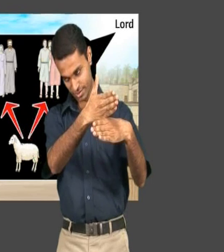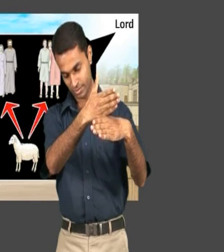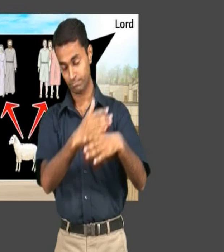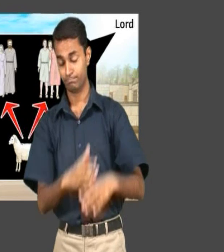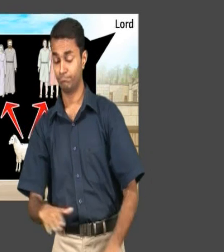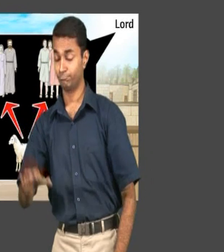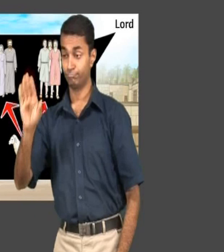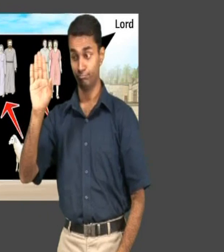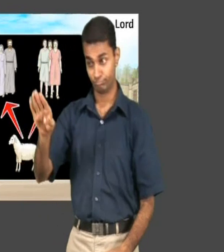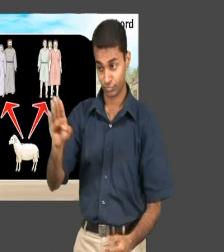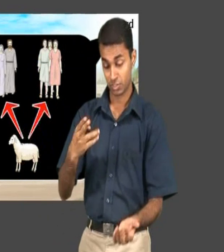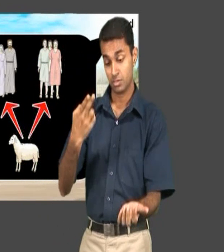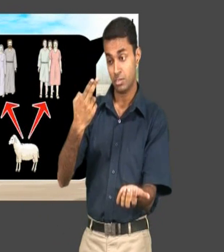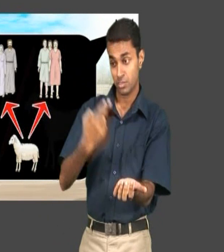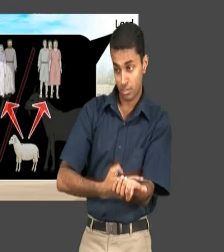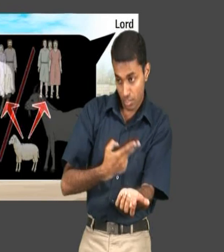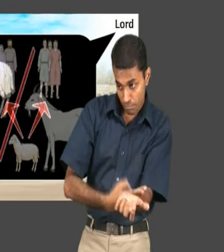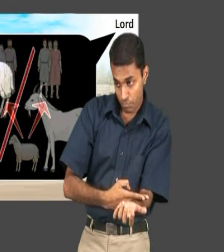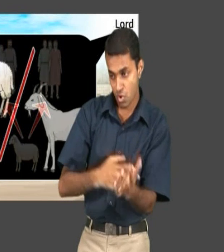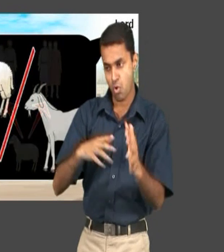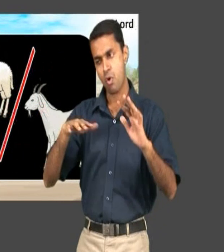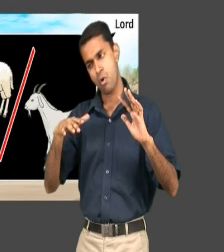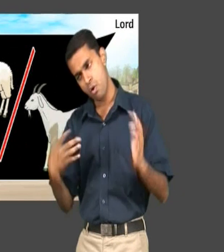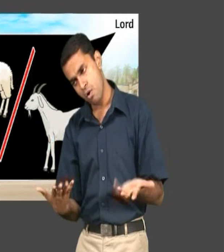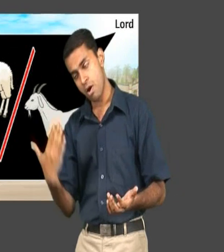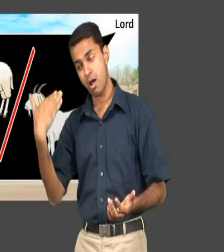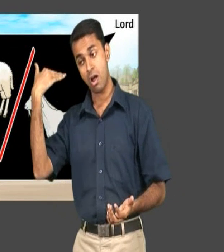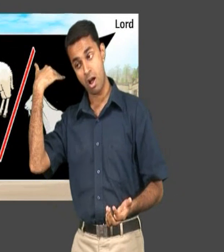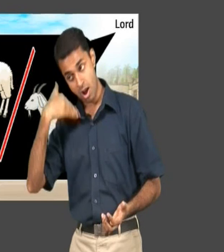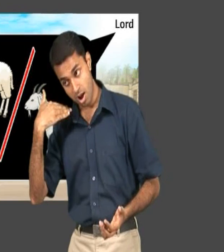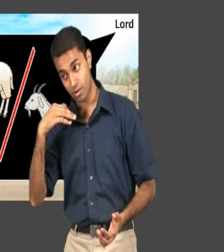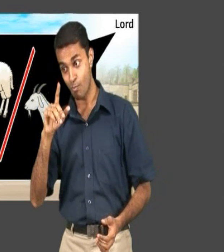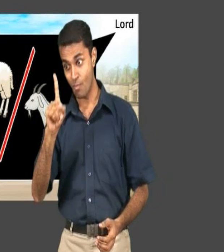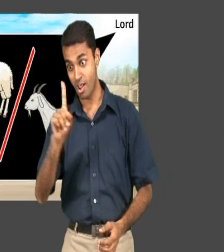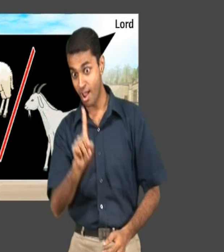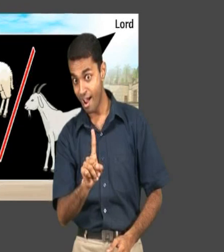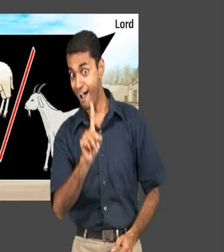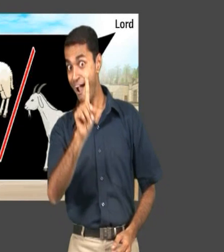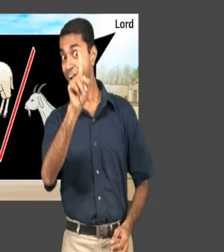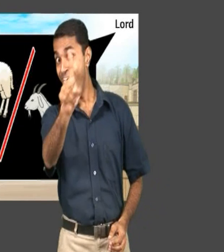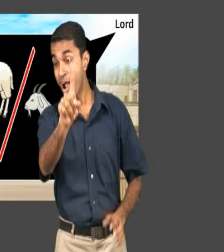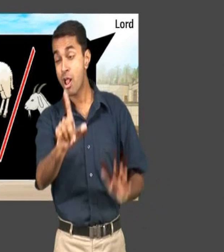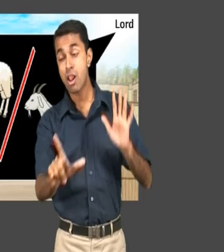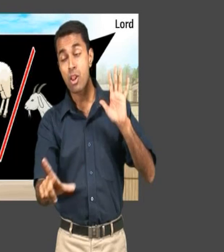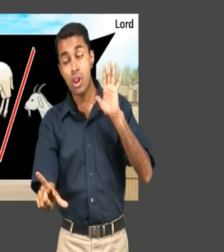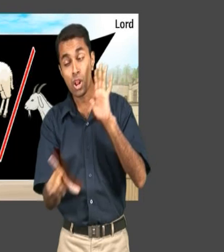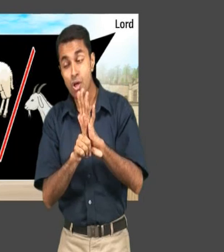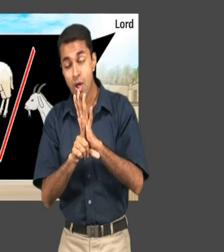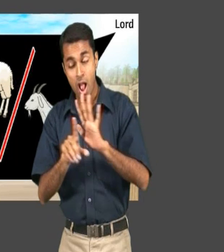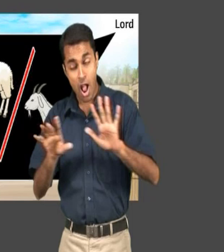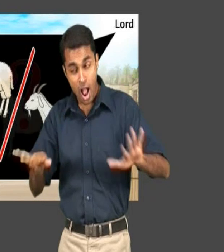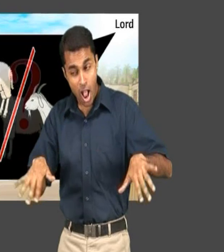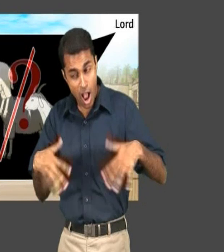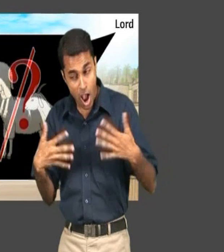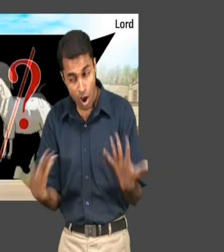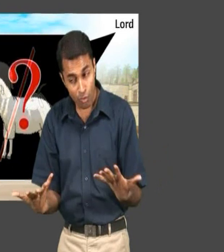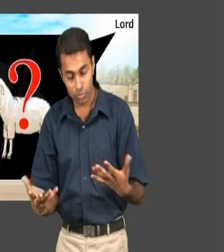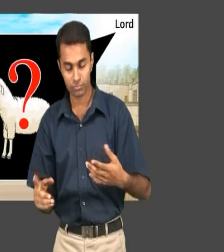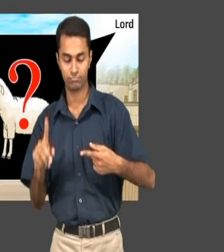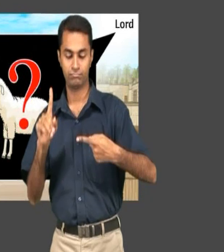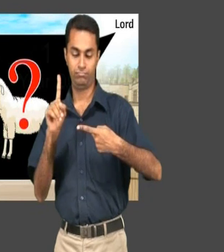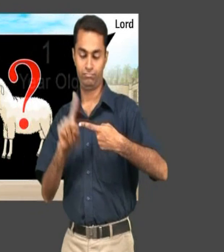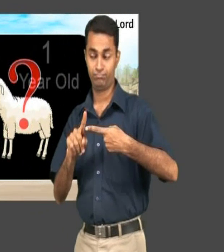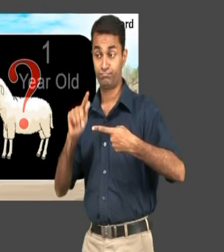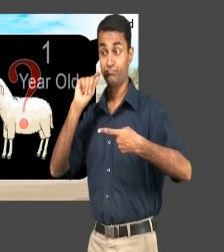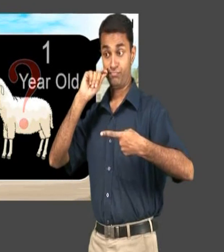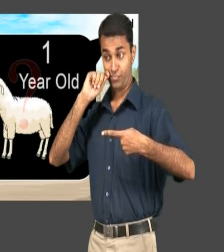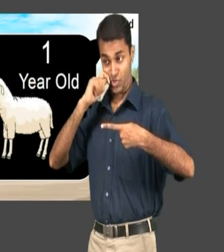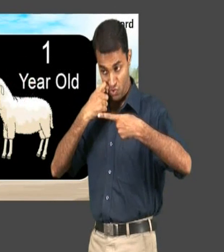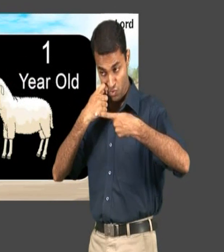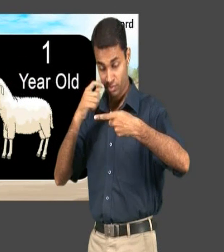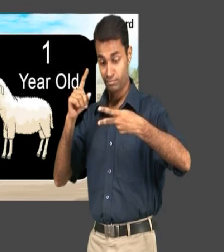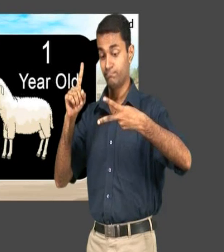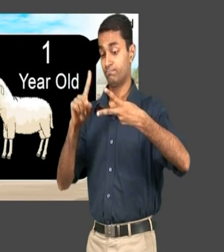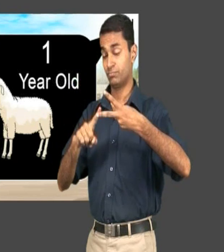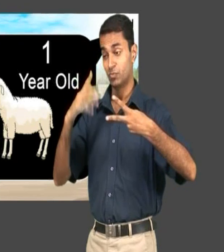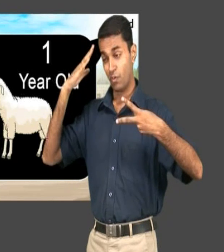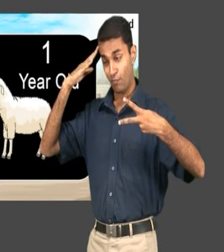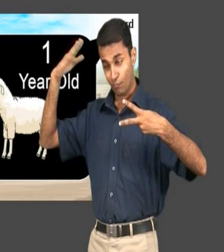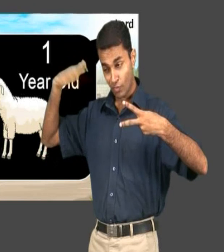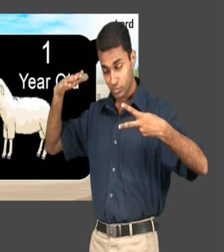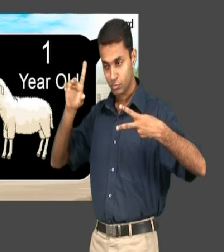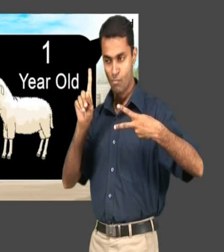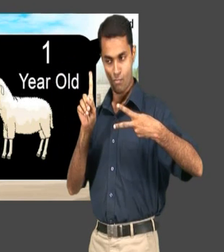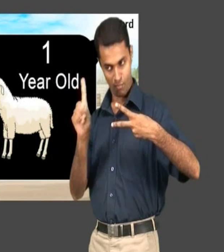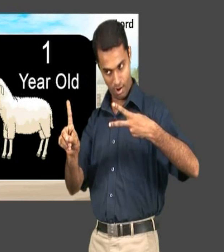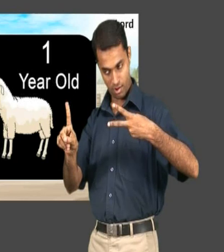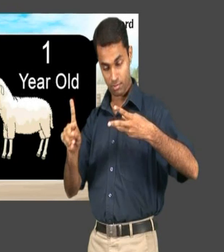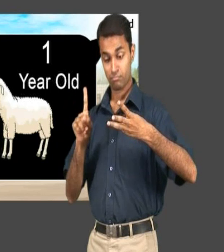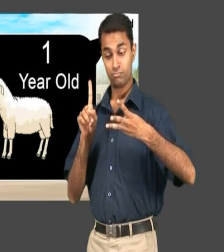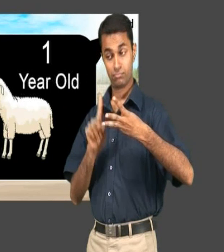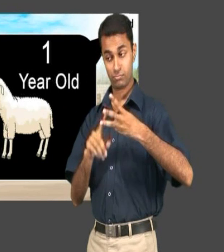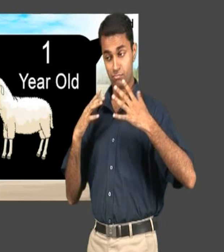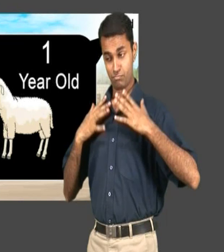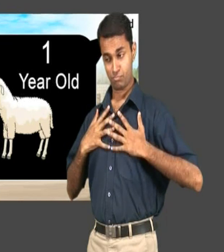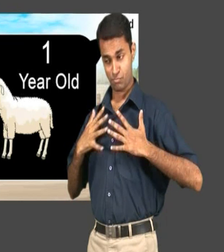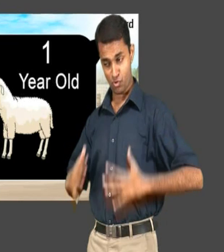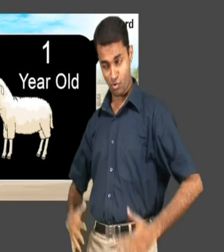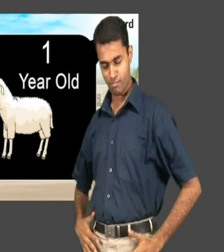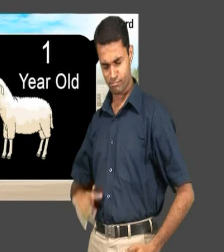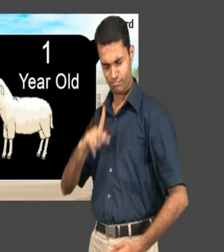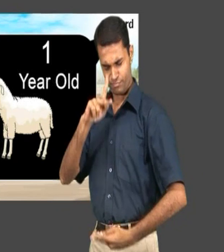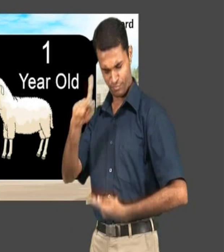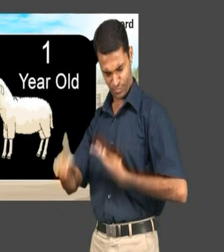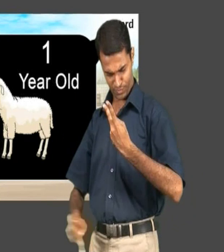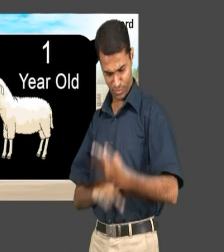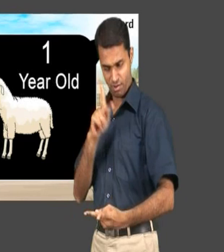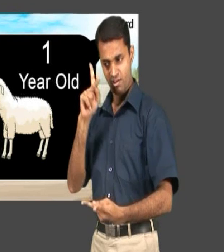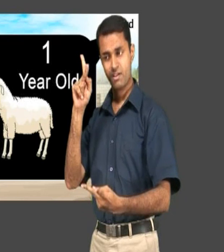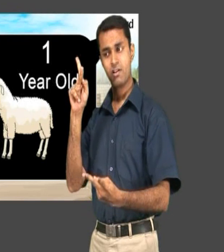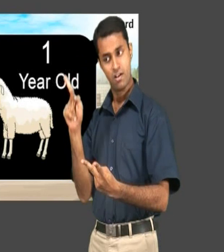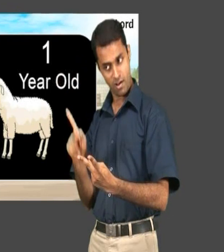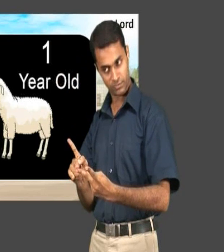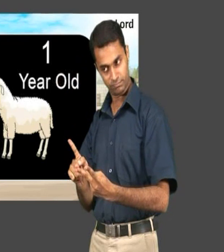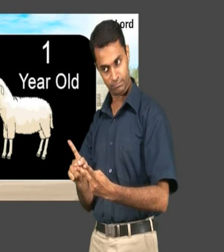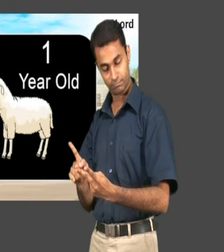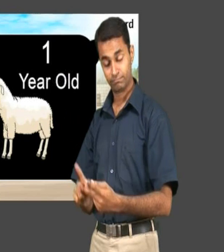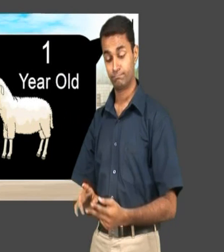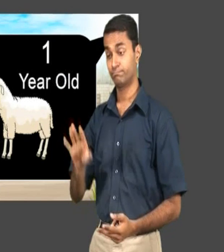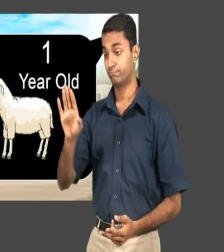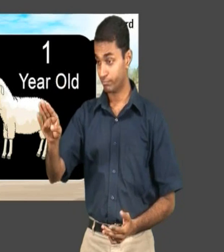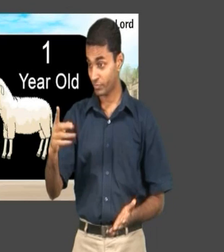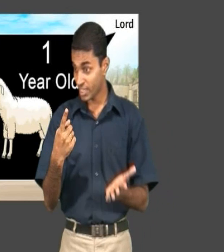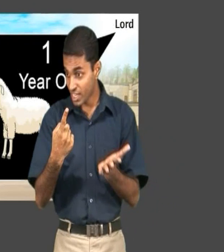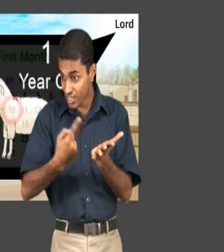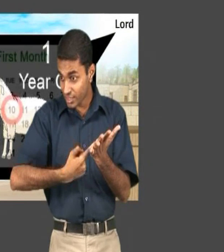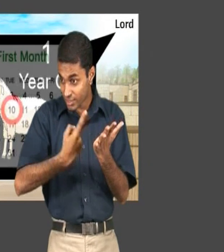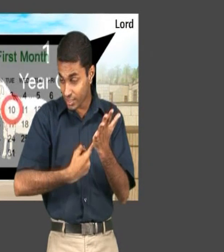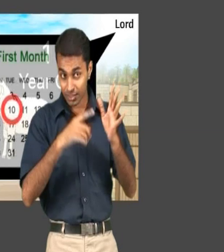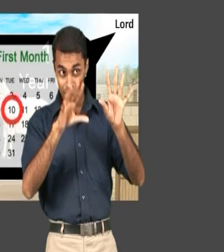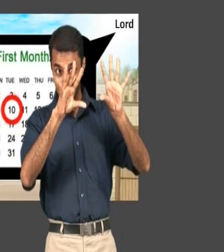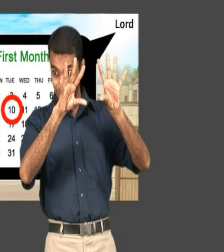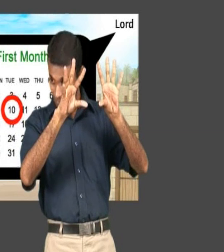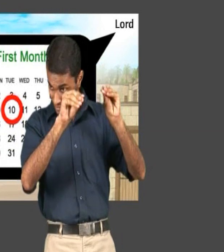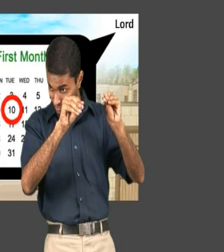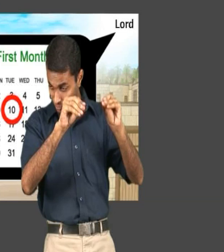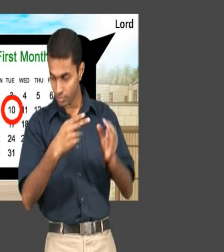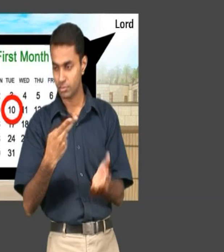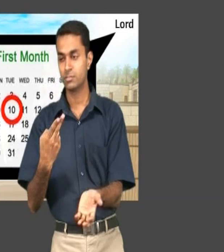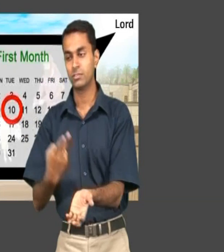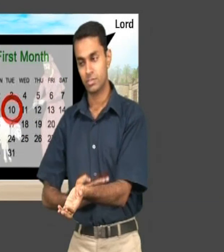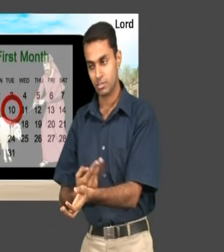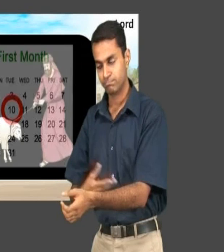Your lamb must be an unblemished year-old male, and you may take it from the sheep or the goats.